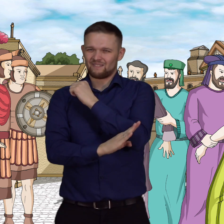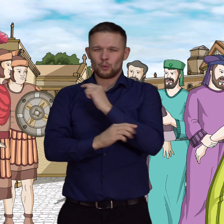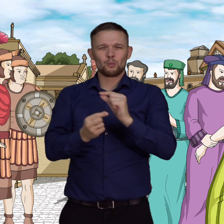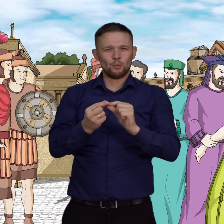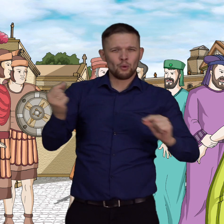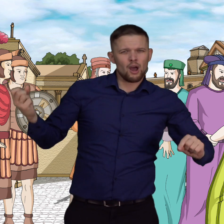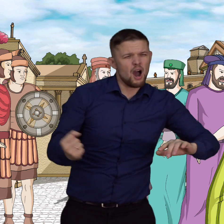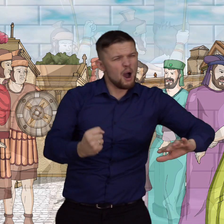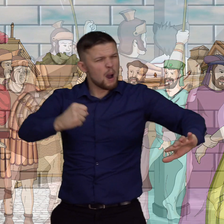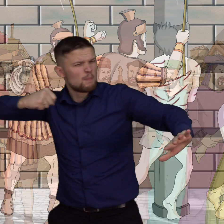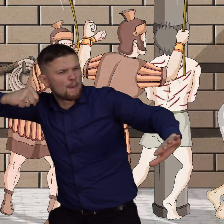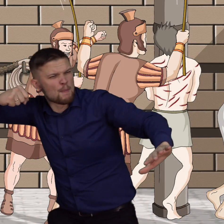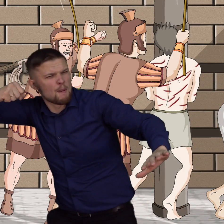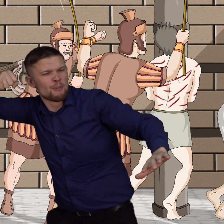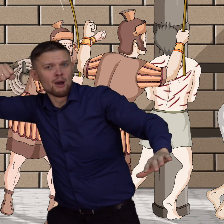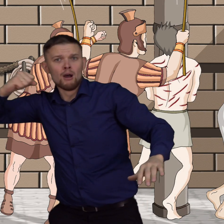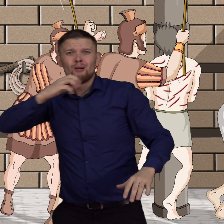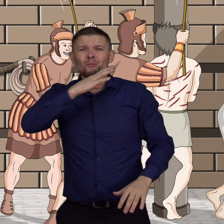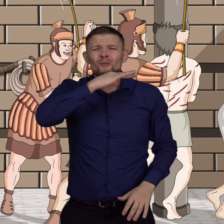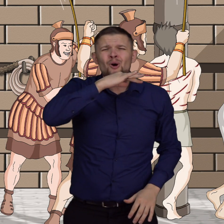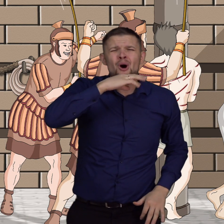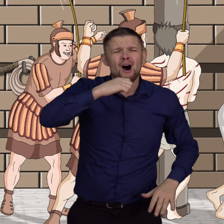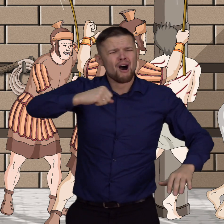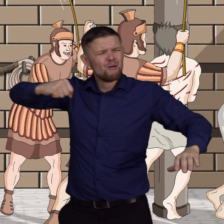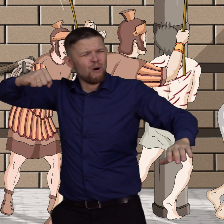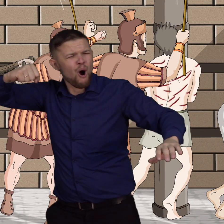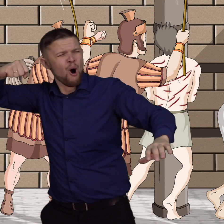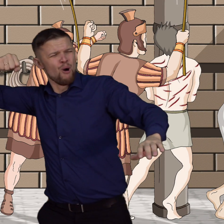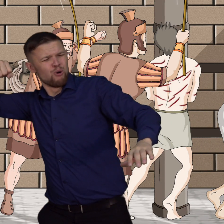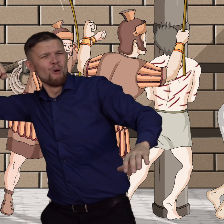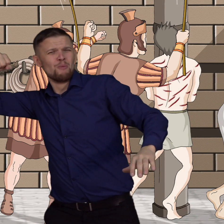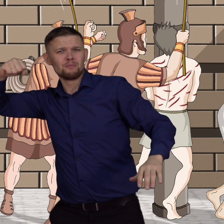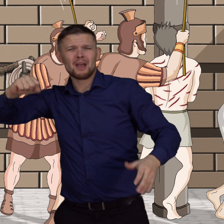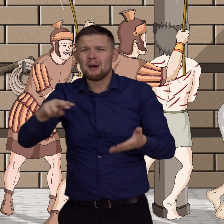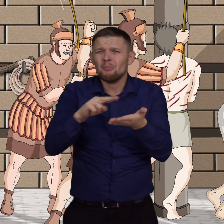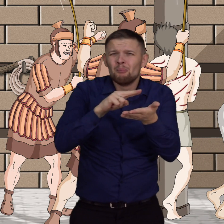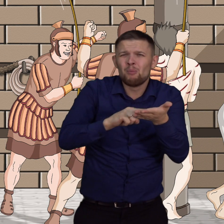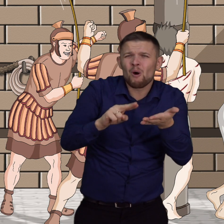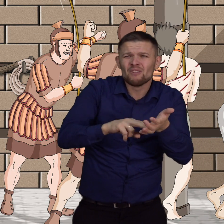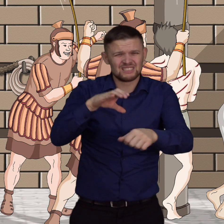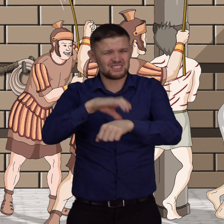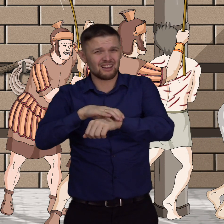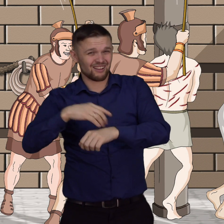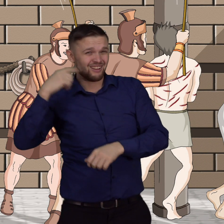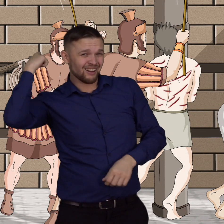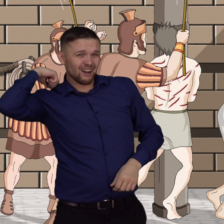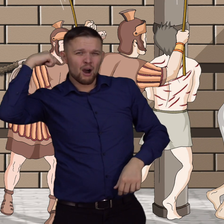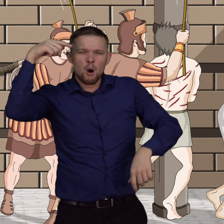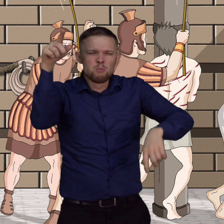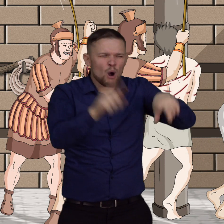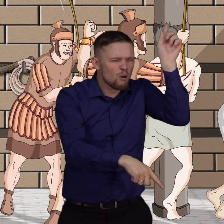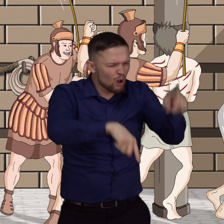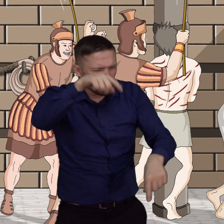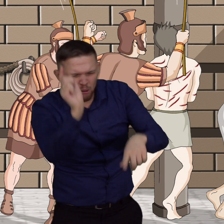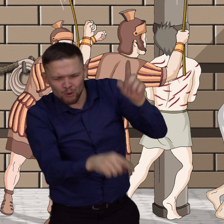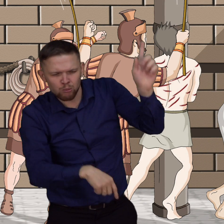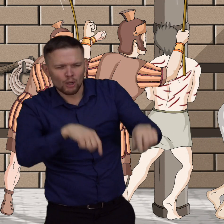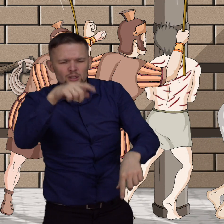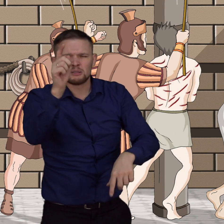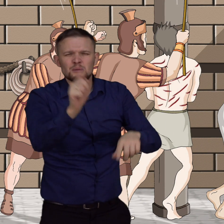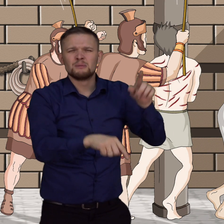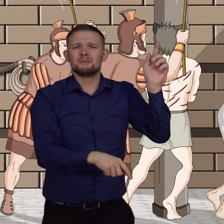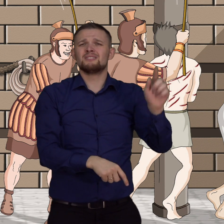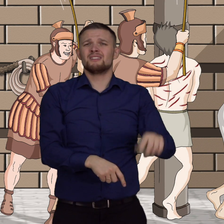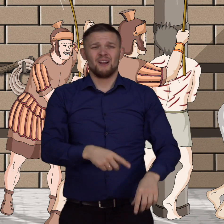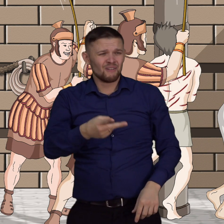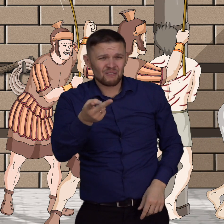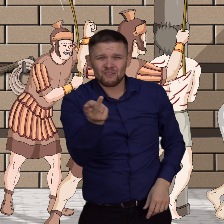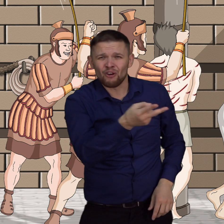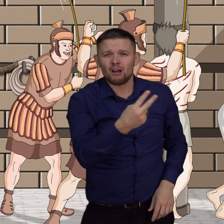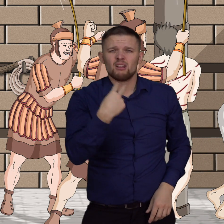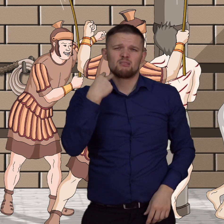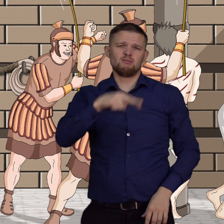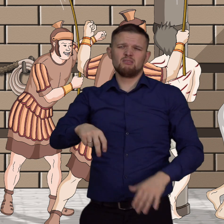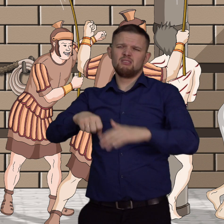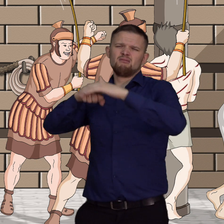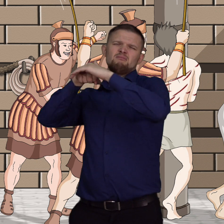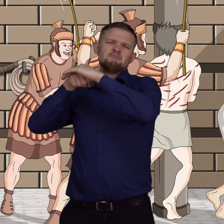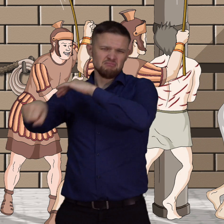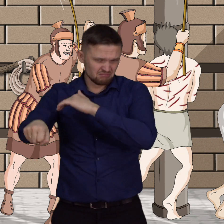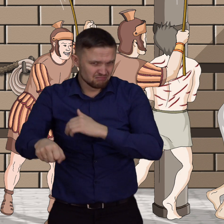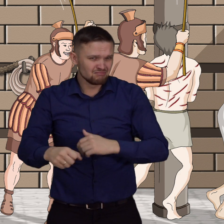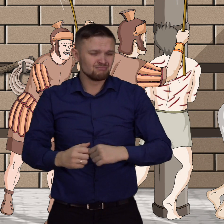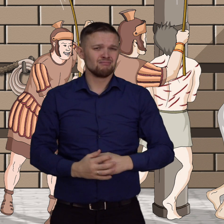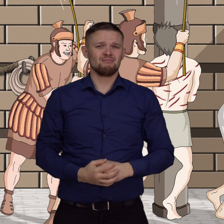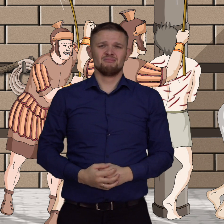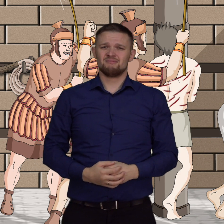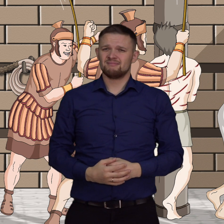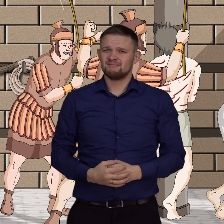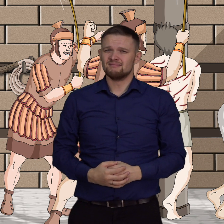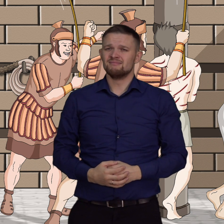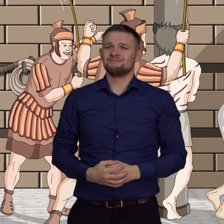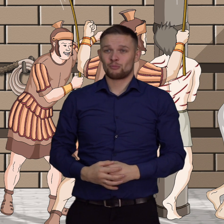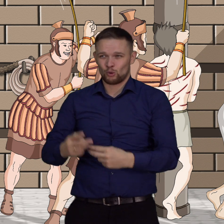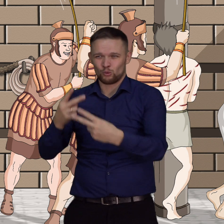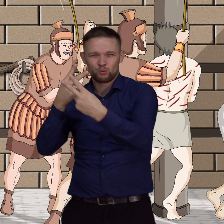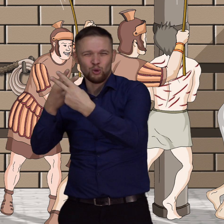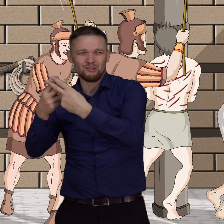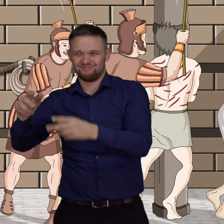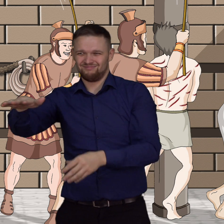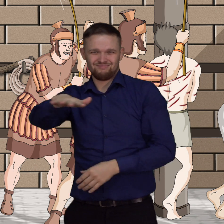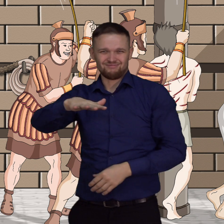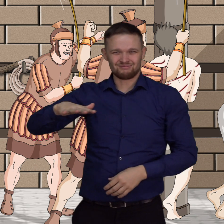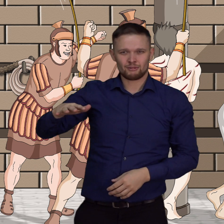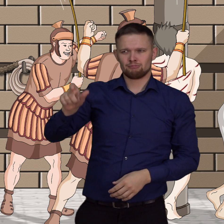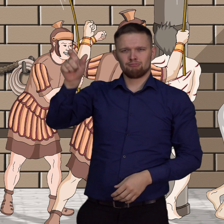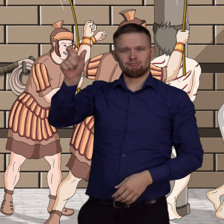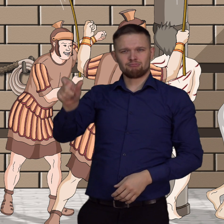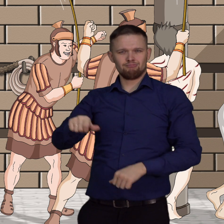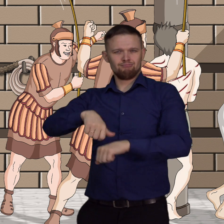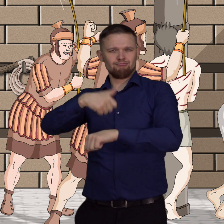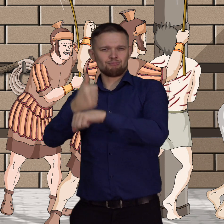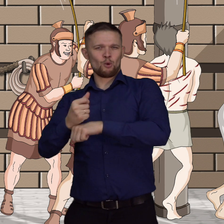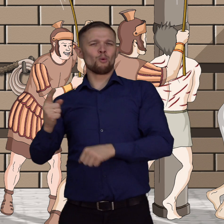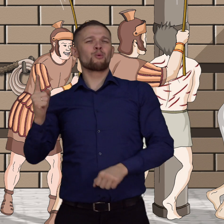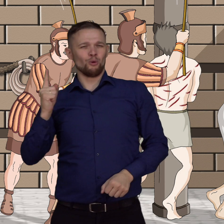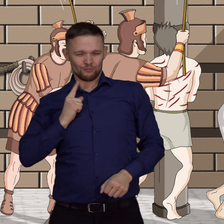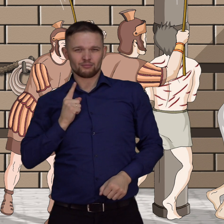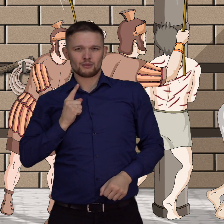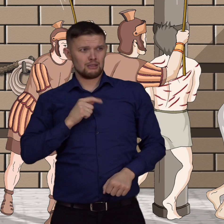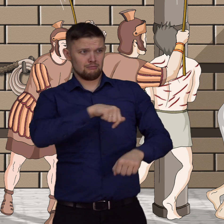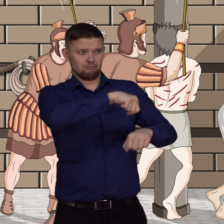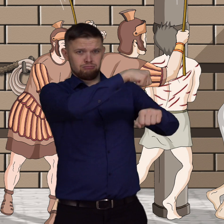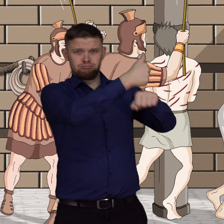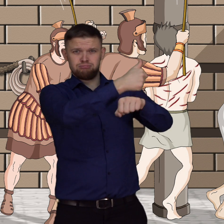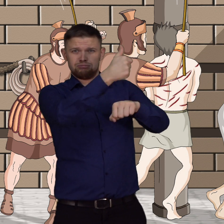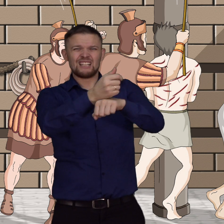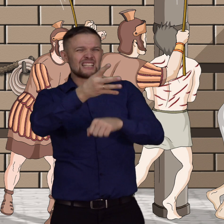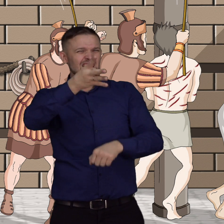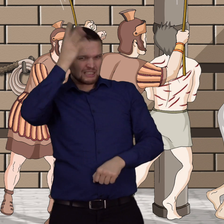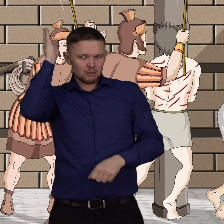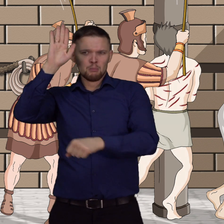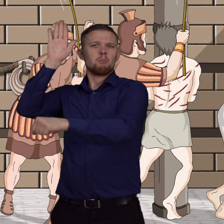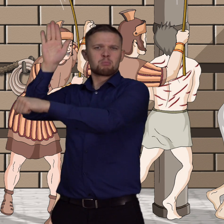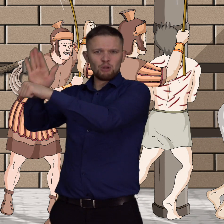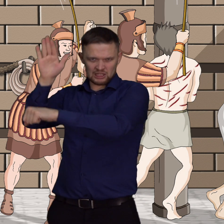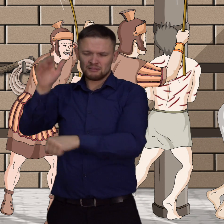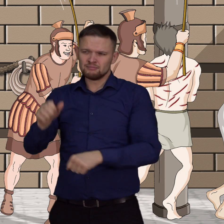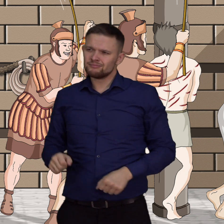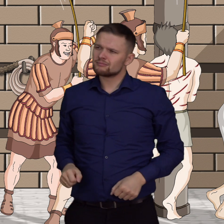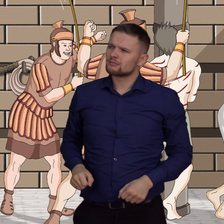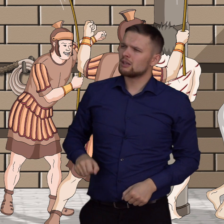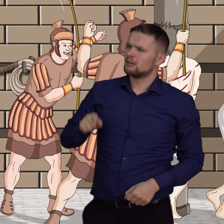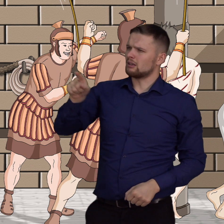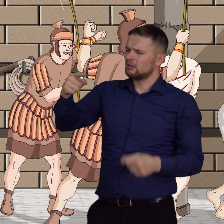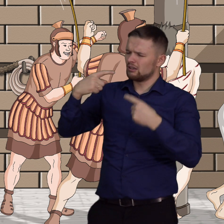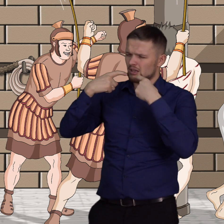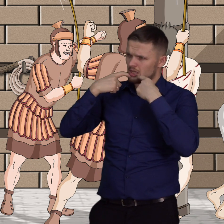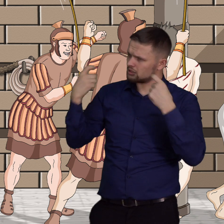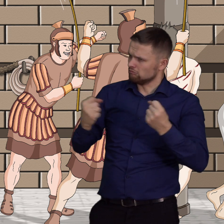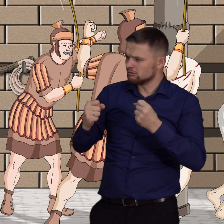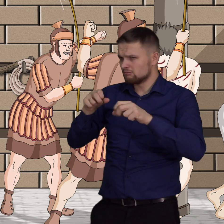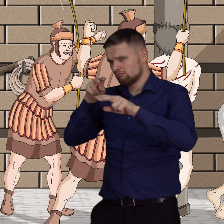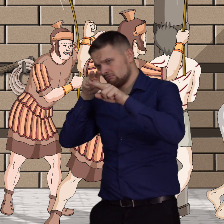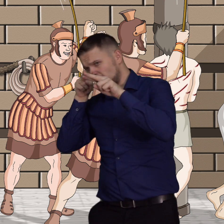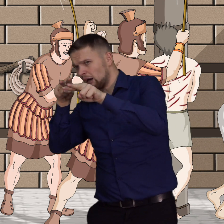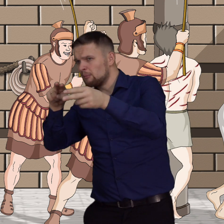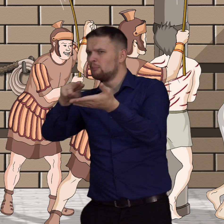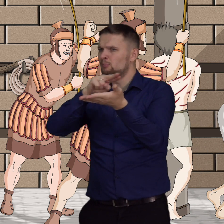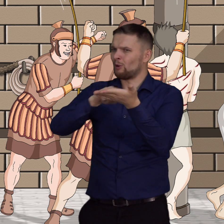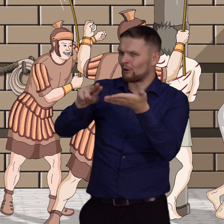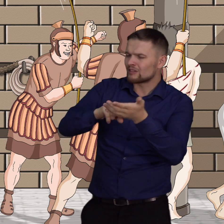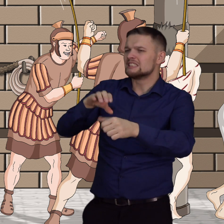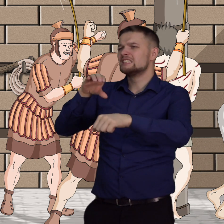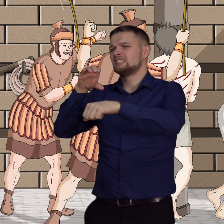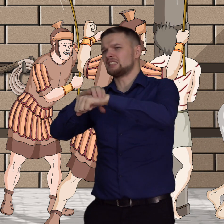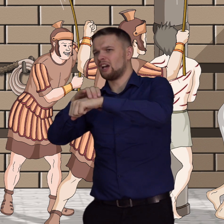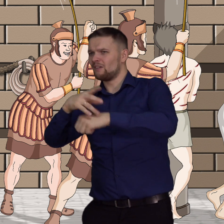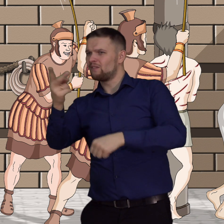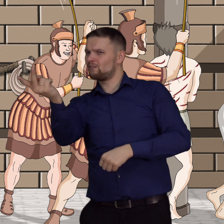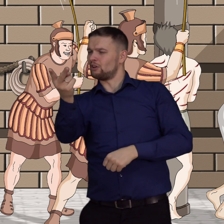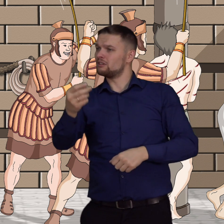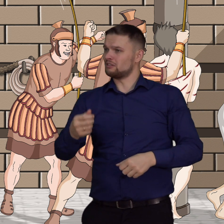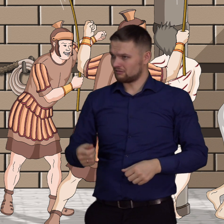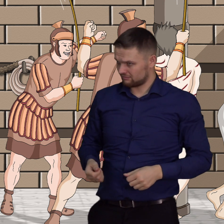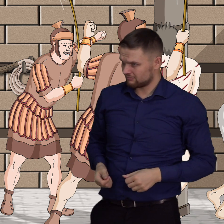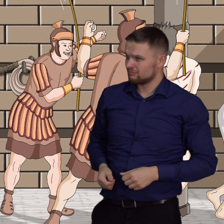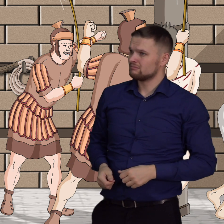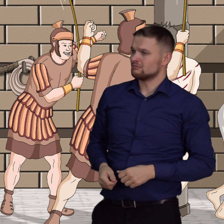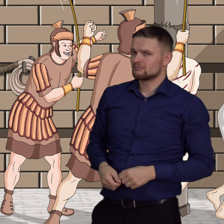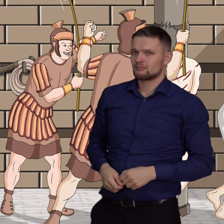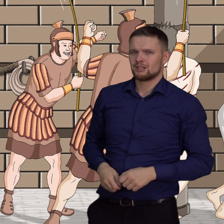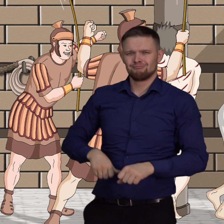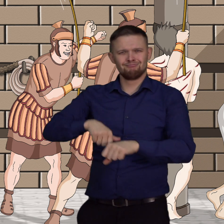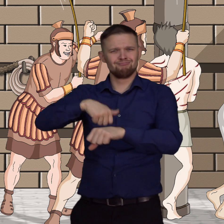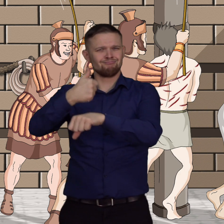The crowd joined in the attack against Paul and Silas, and the magistrates ordered that they be stripped and beaten with rods.